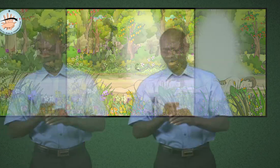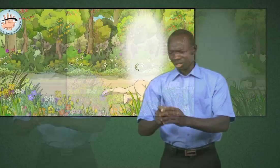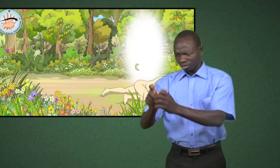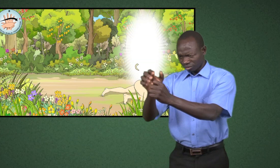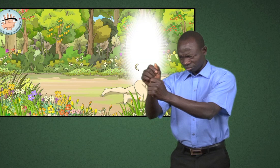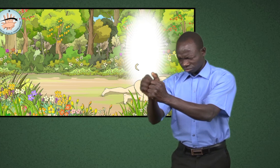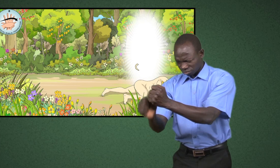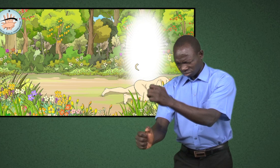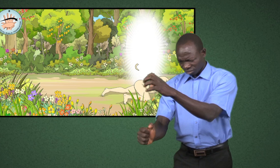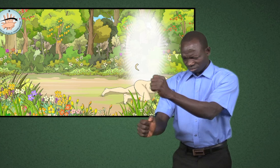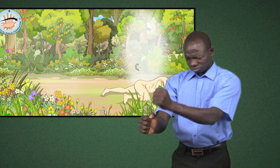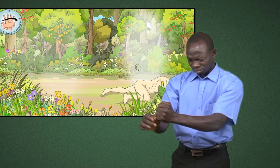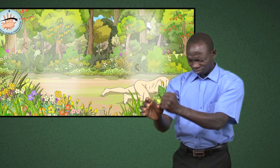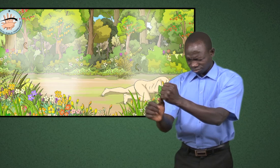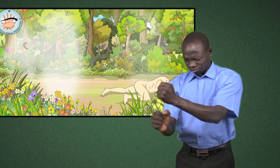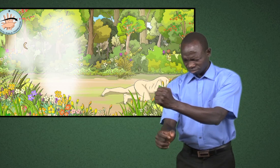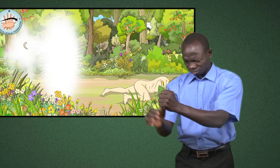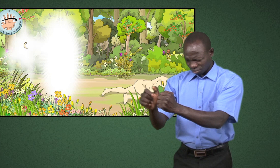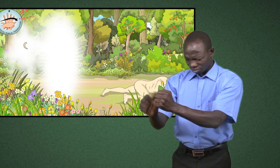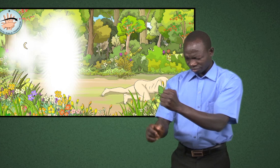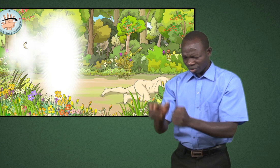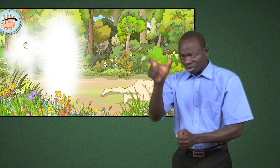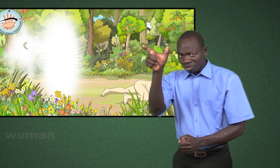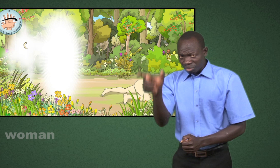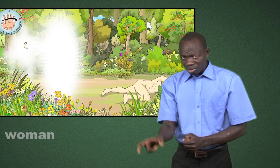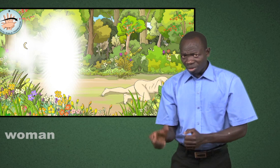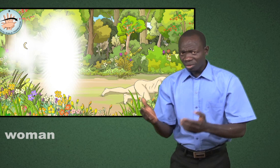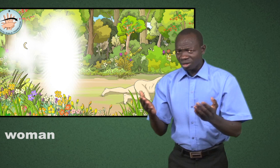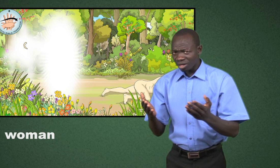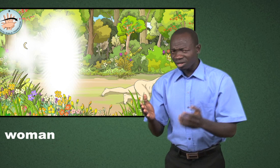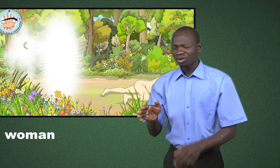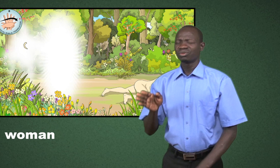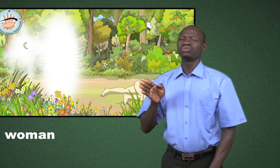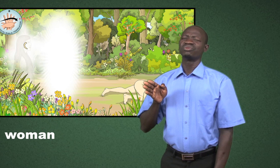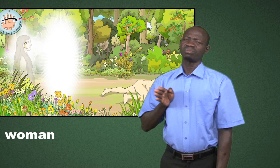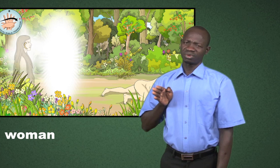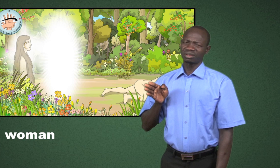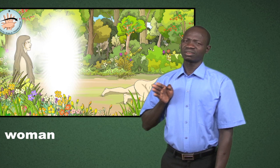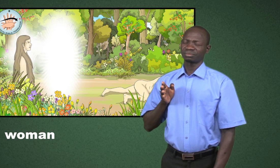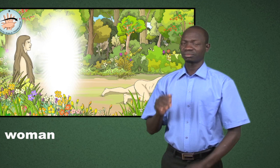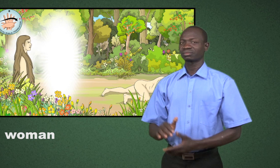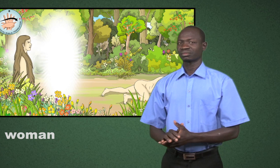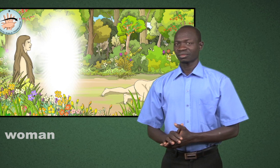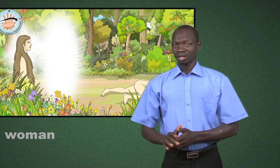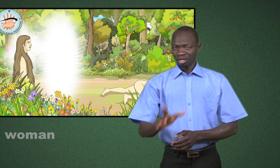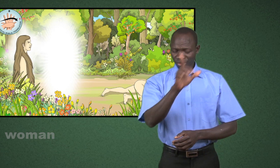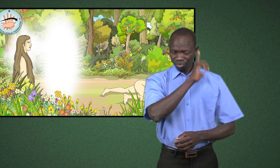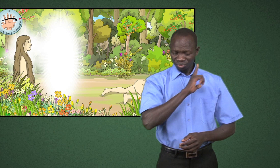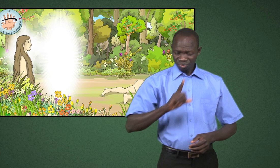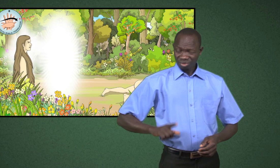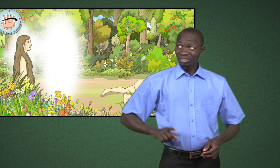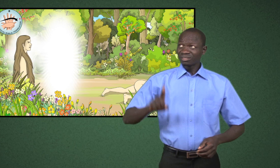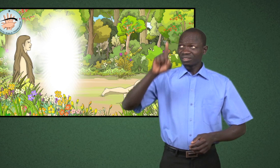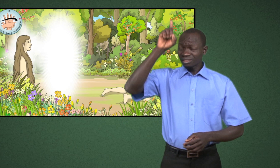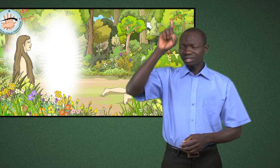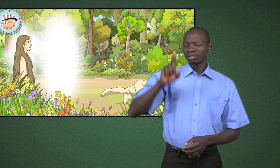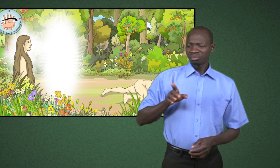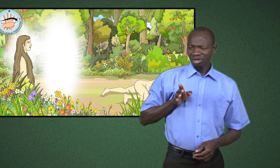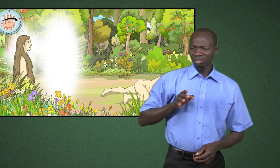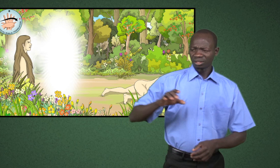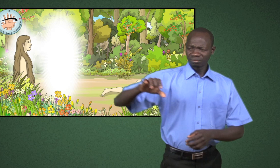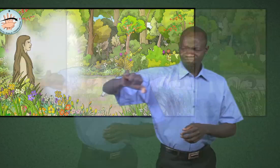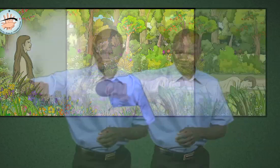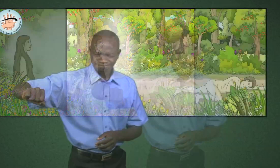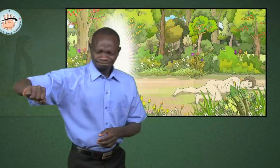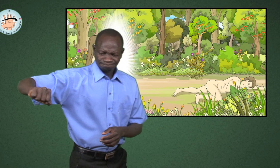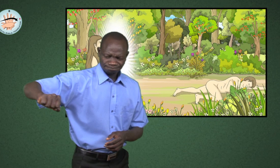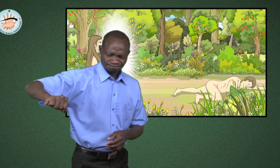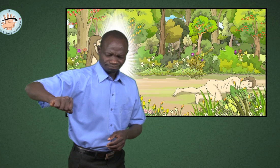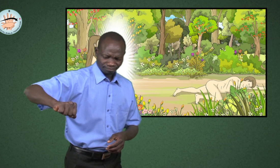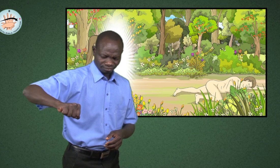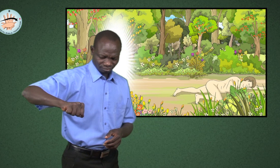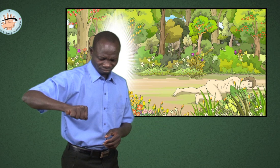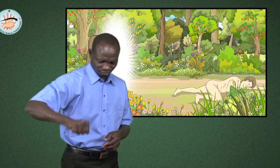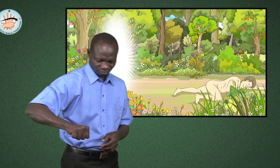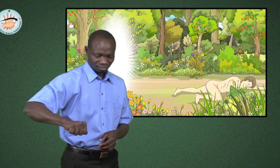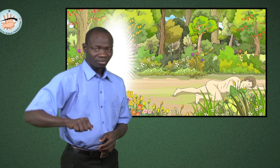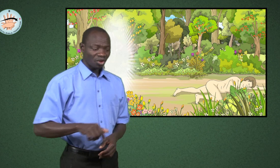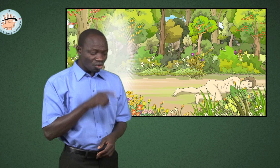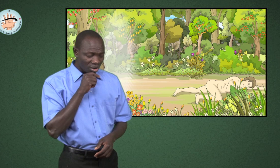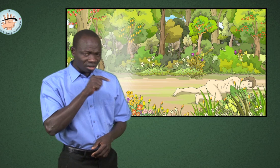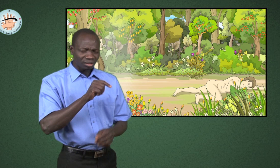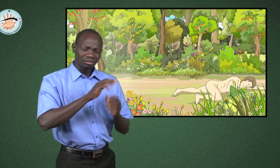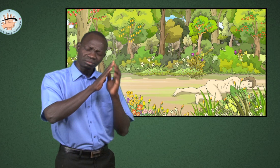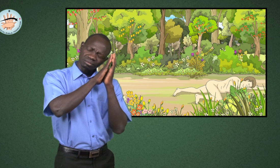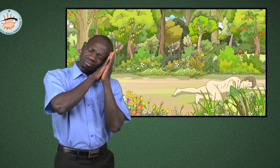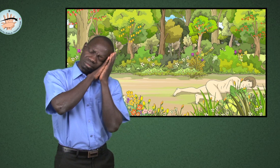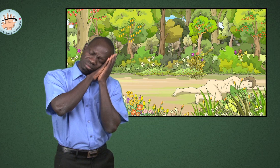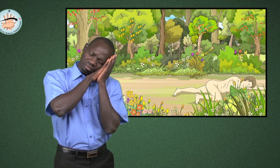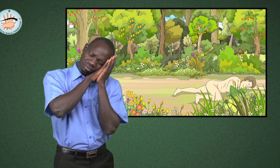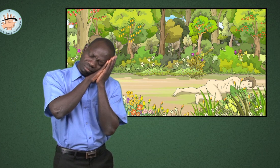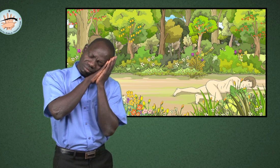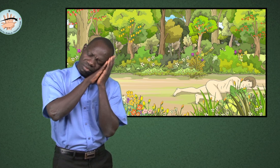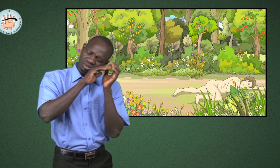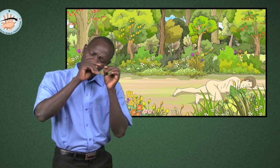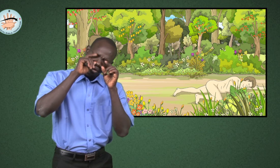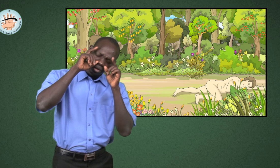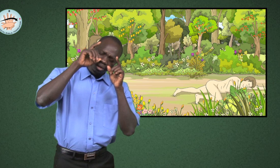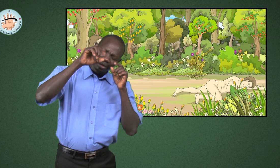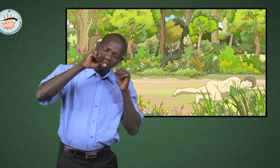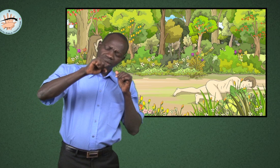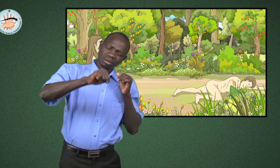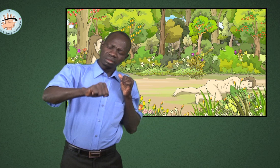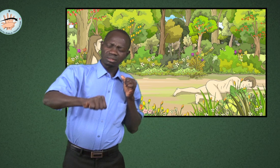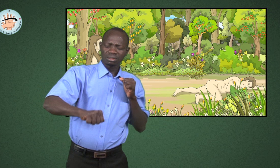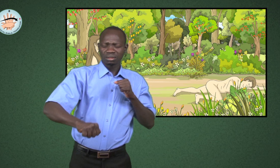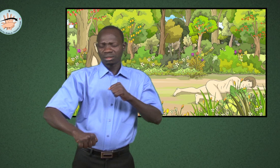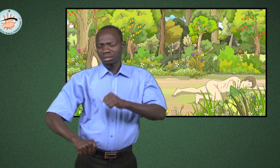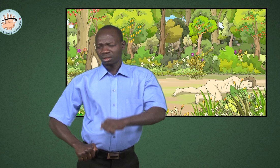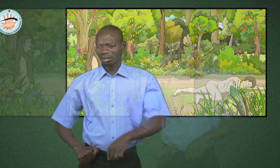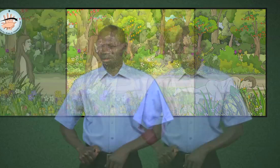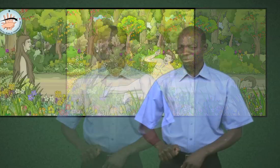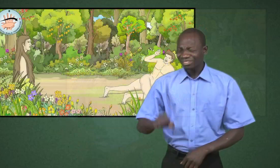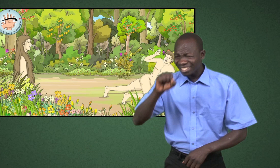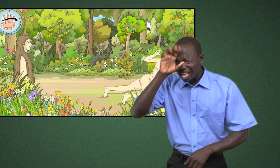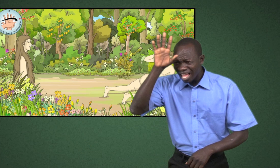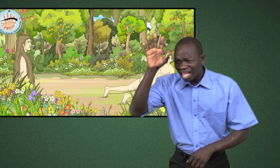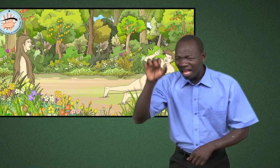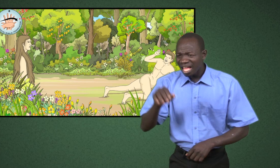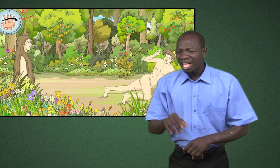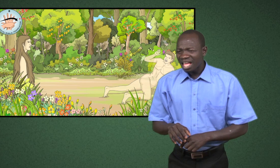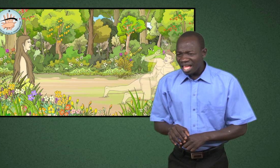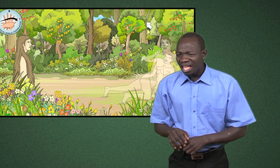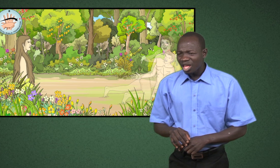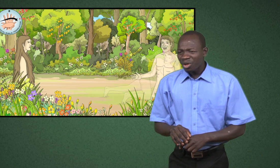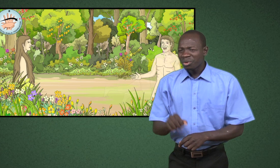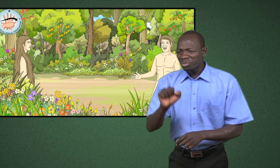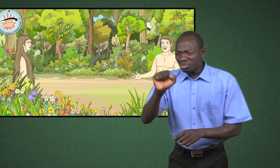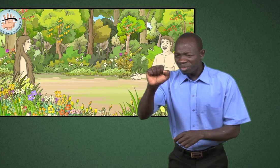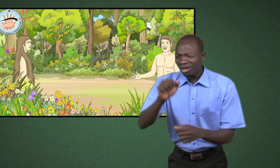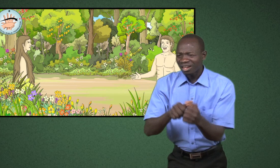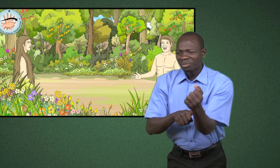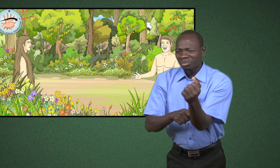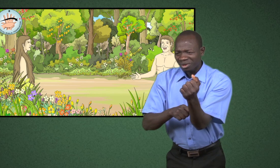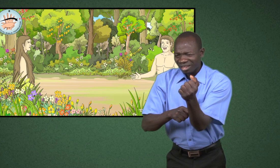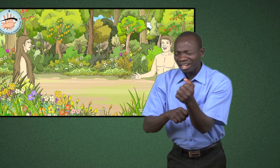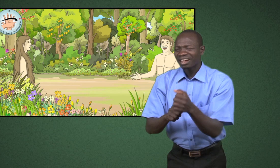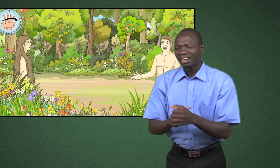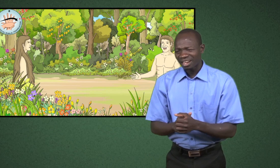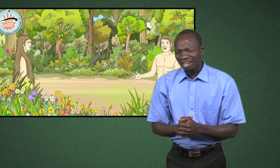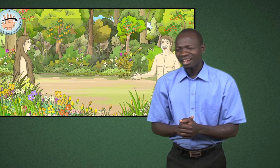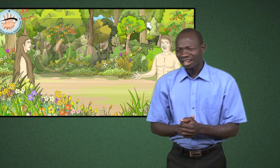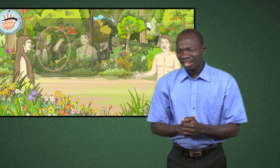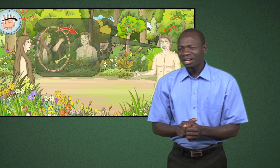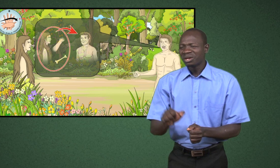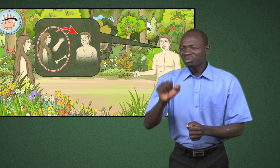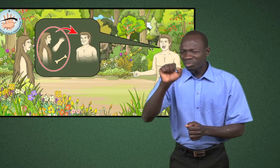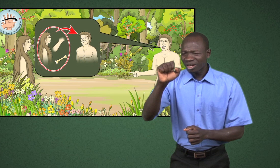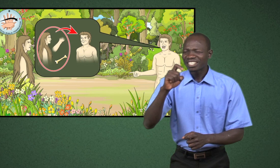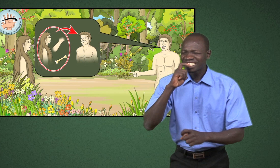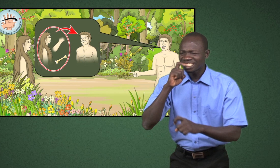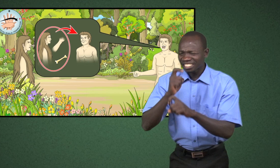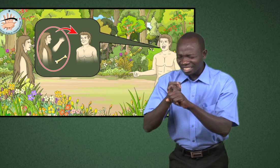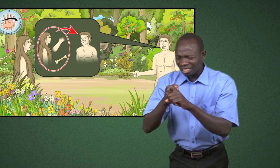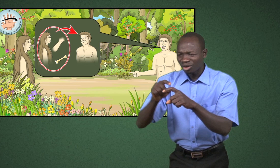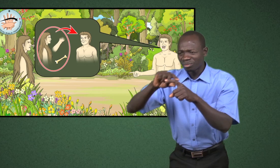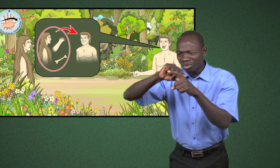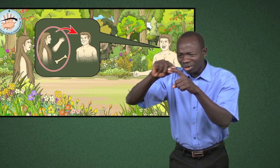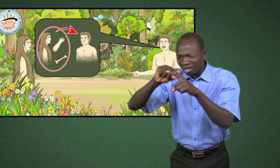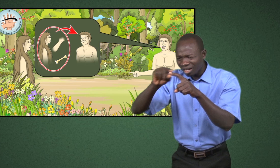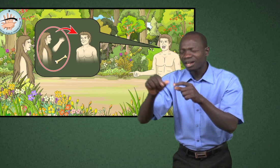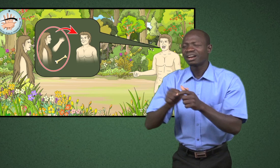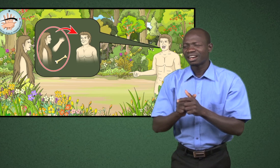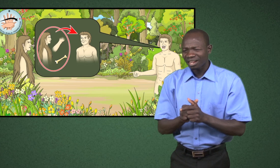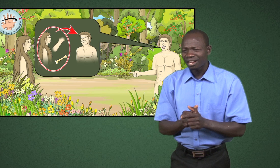And from the rib that the LORD God had taken from the man, He made a woman and brought her to him.